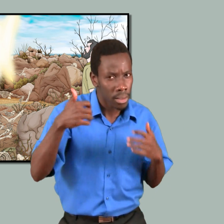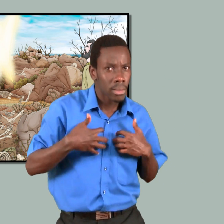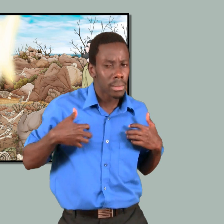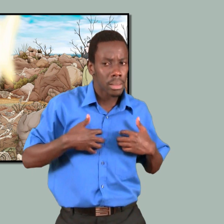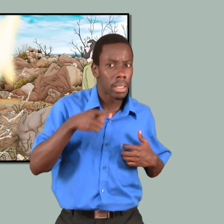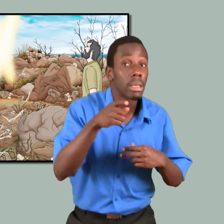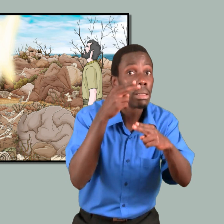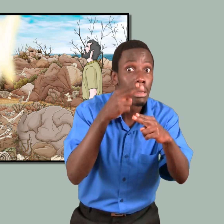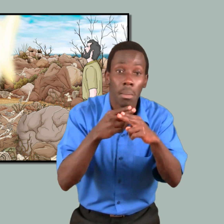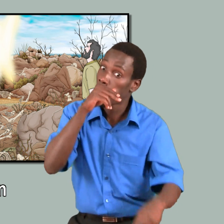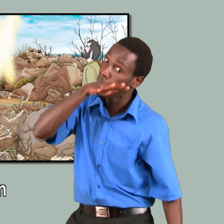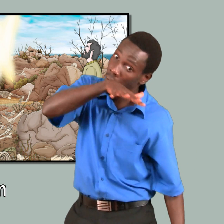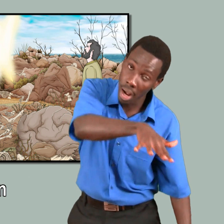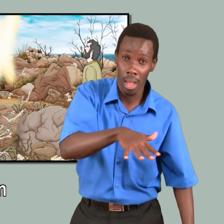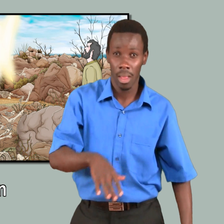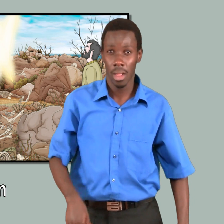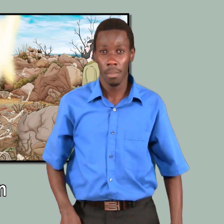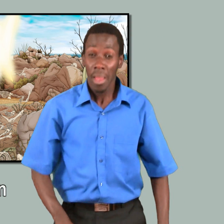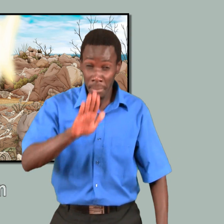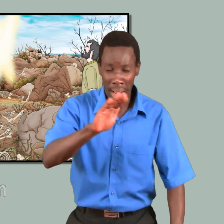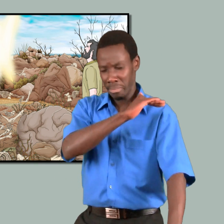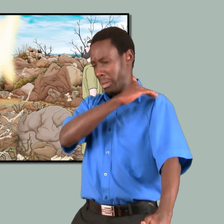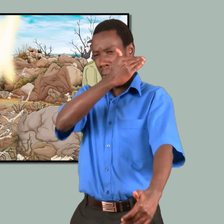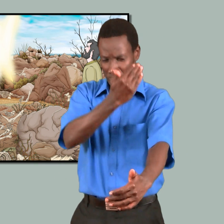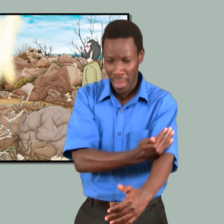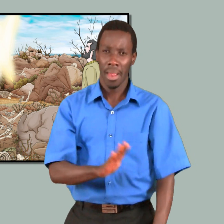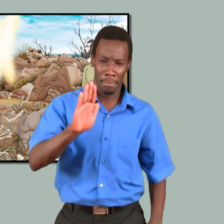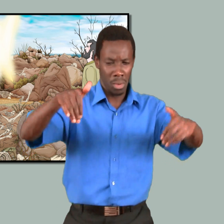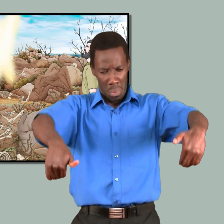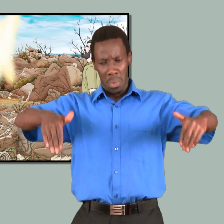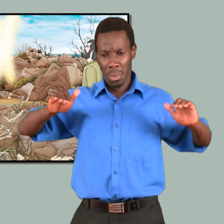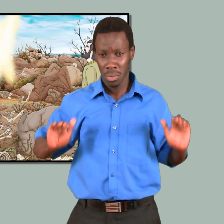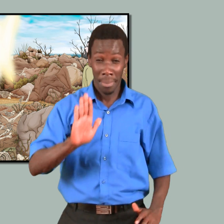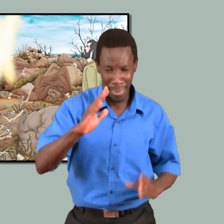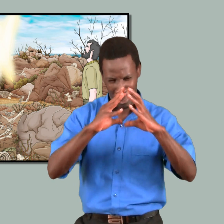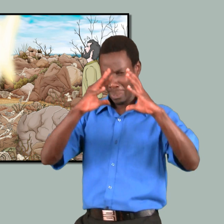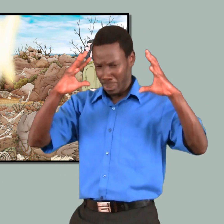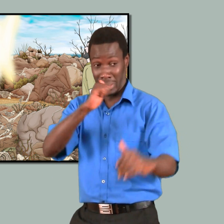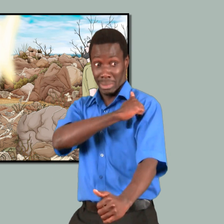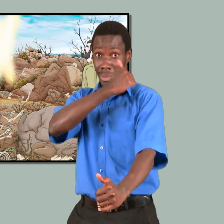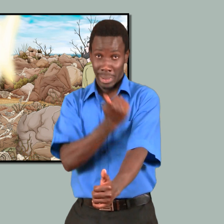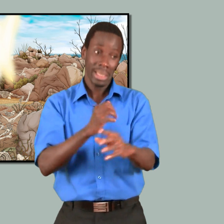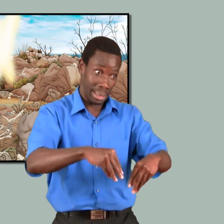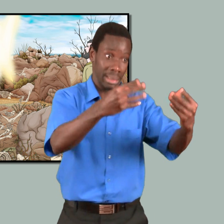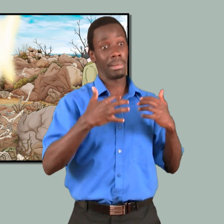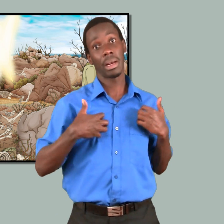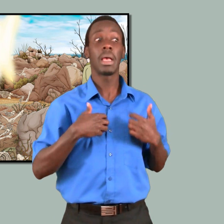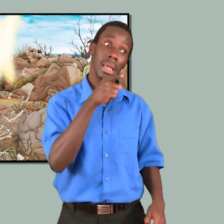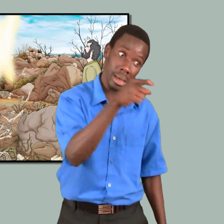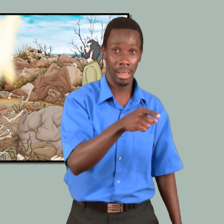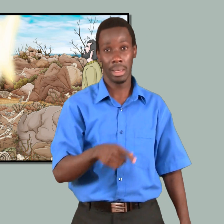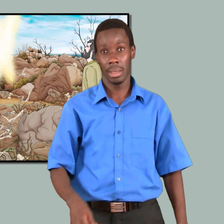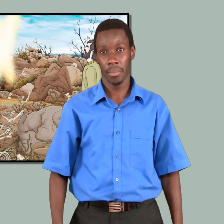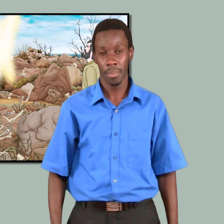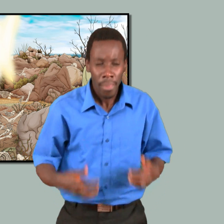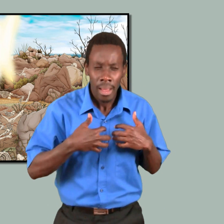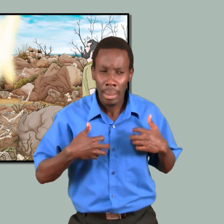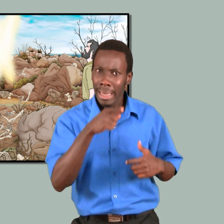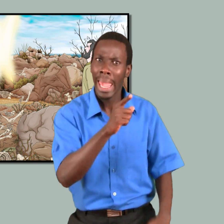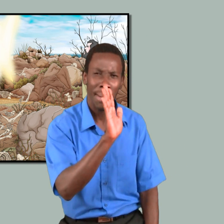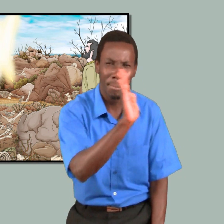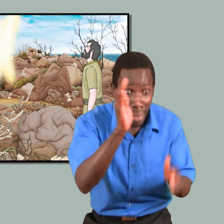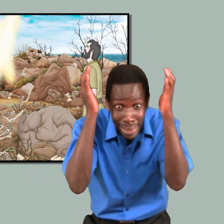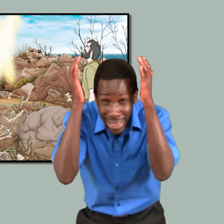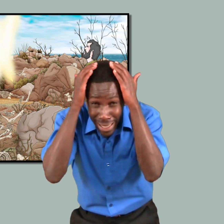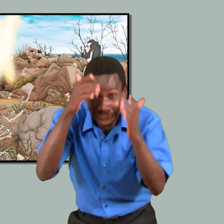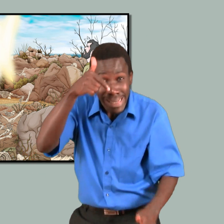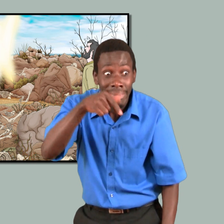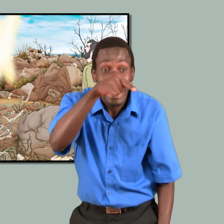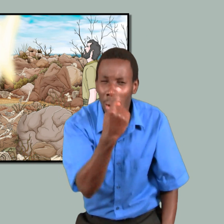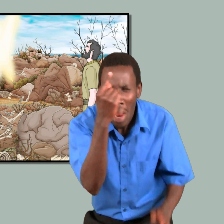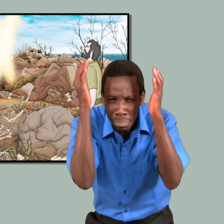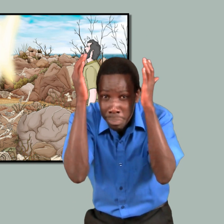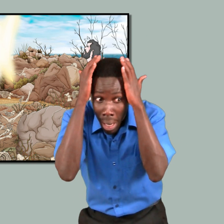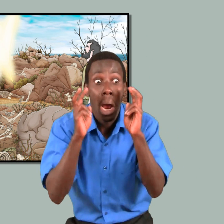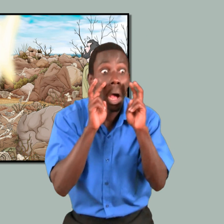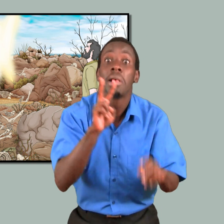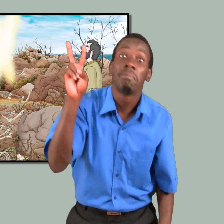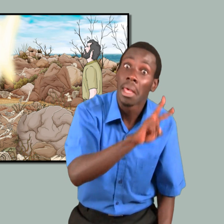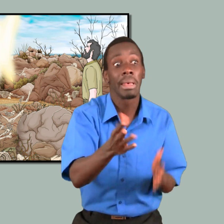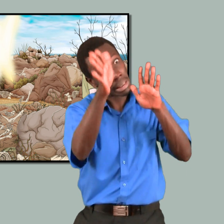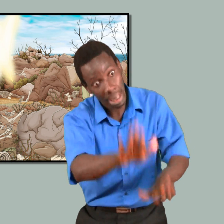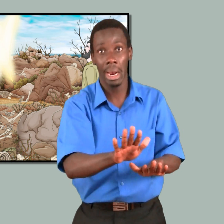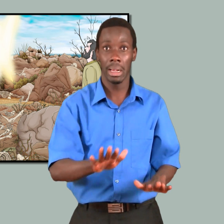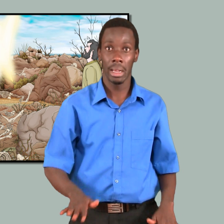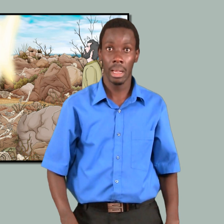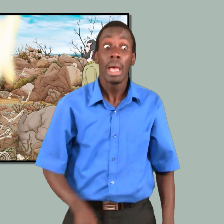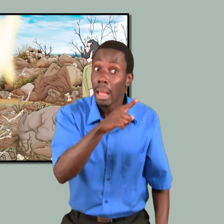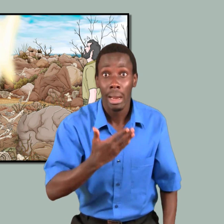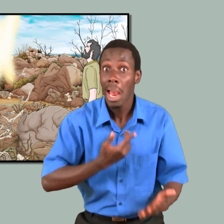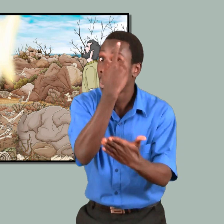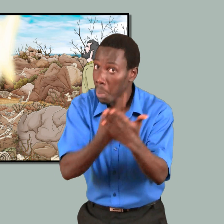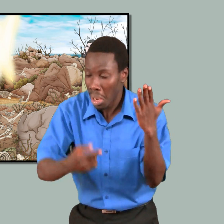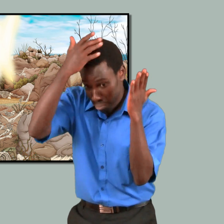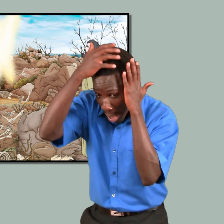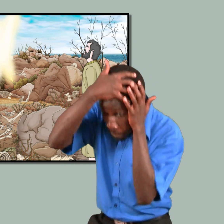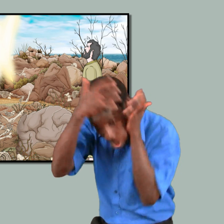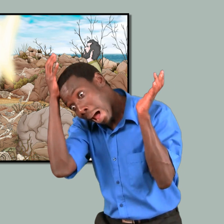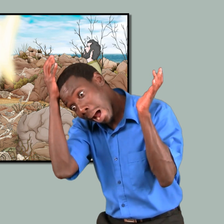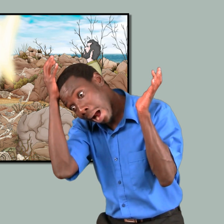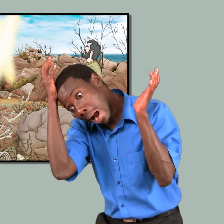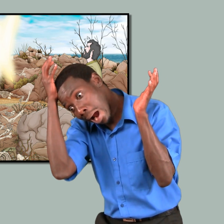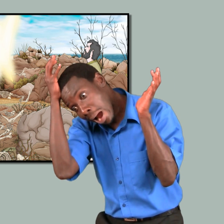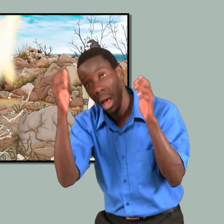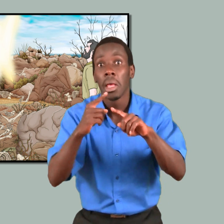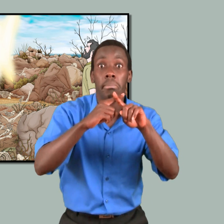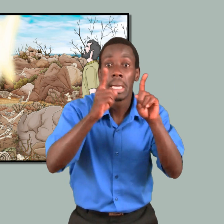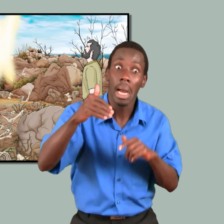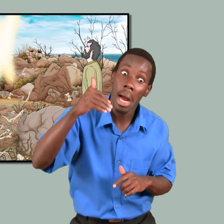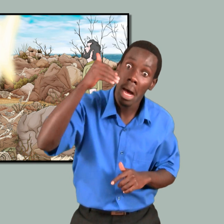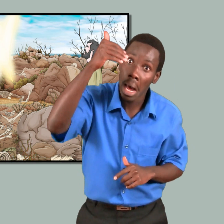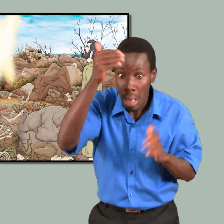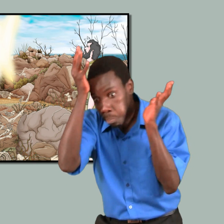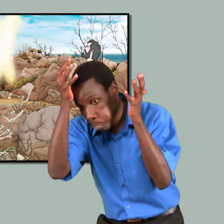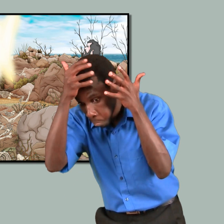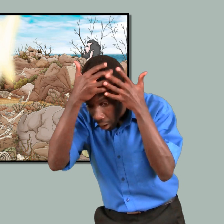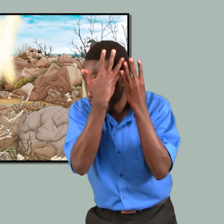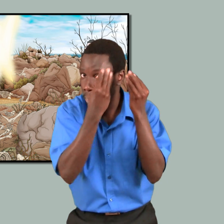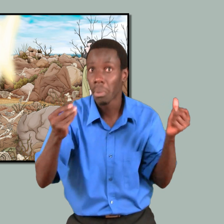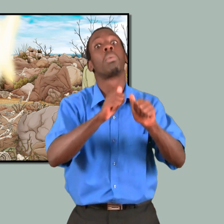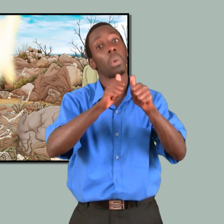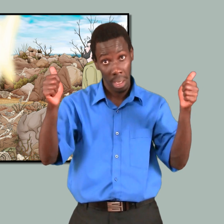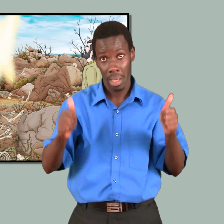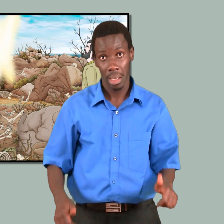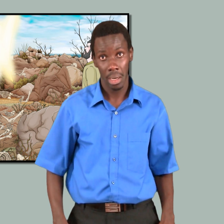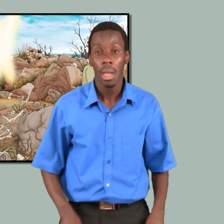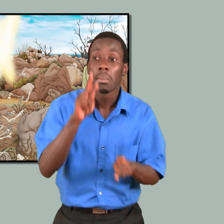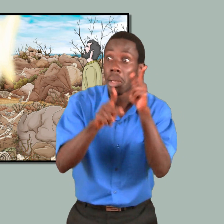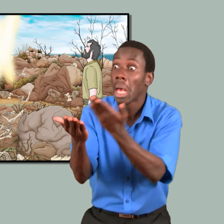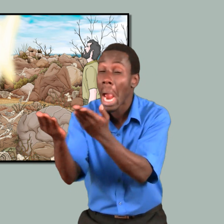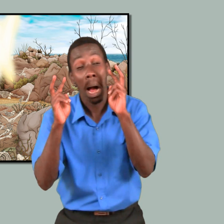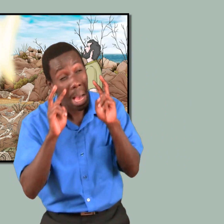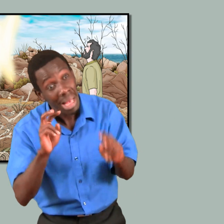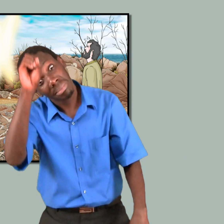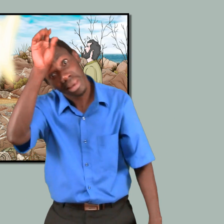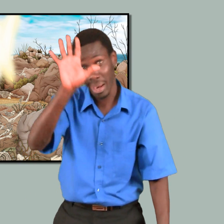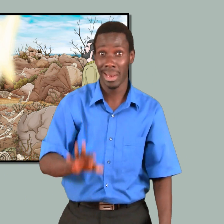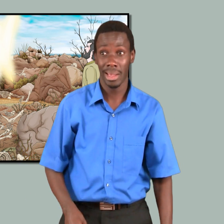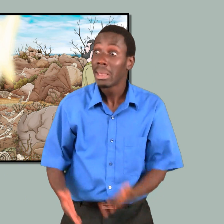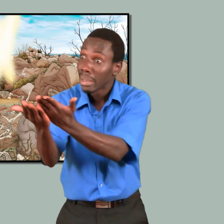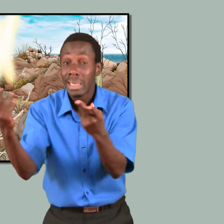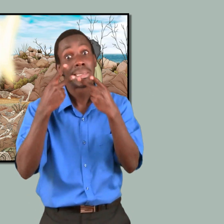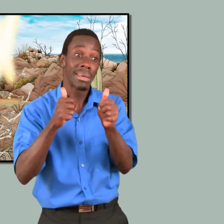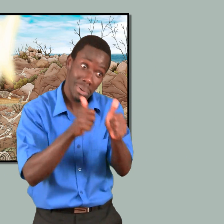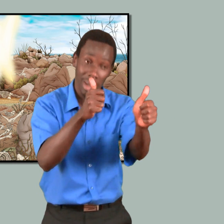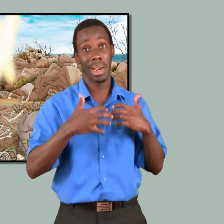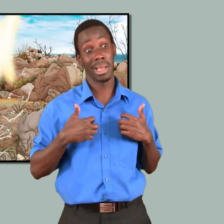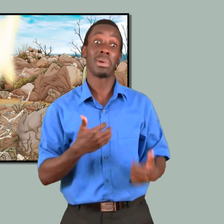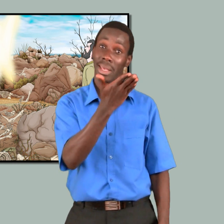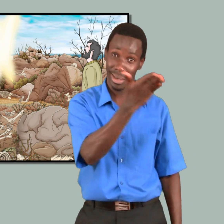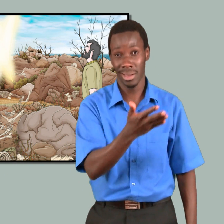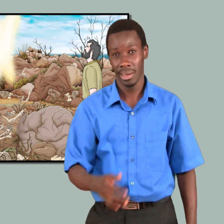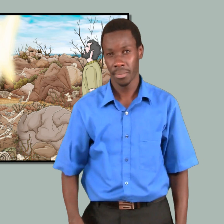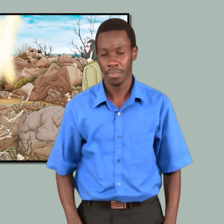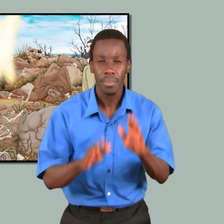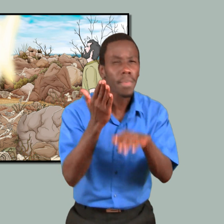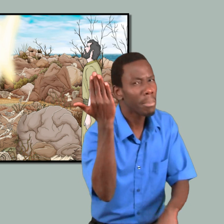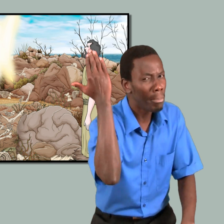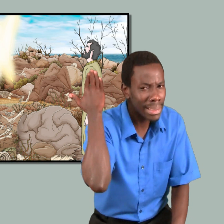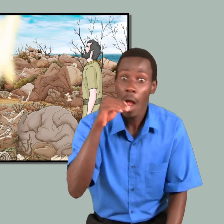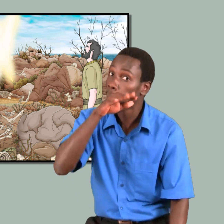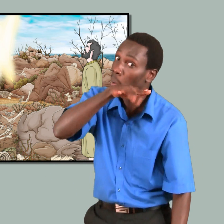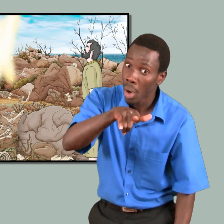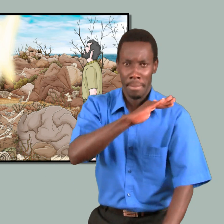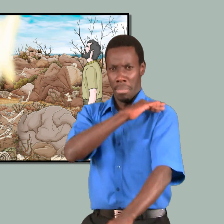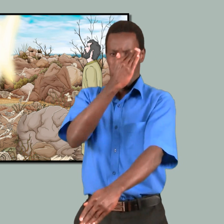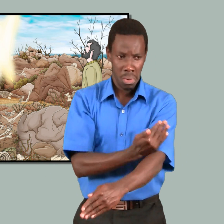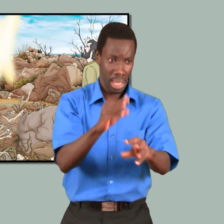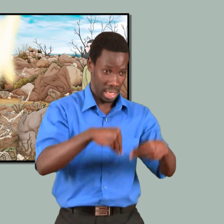And the dragon gave the beast his power and his throne and great authority. One of the heads of the beast appeared to be mortally wounded. But the mortal wound was healed, and the whole world marveled and followed the beast.